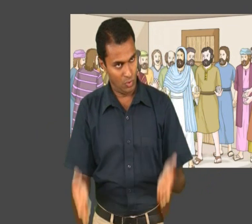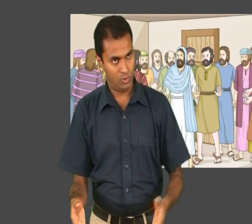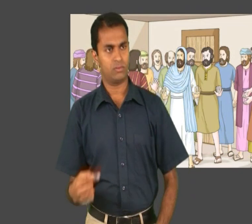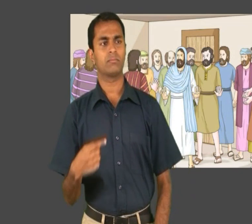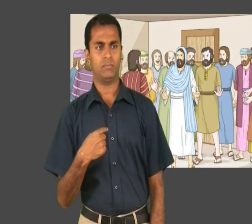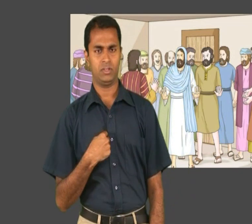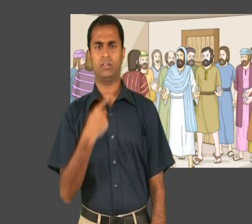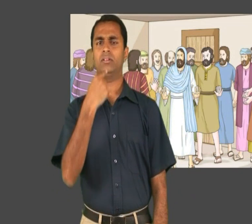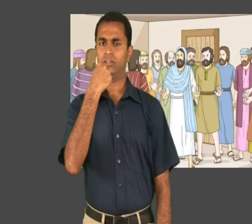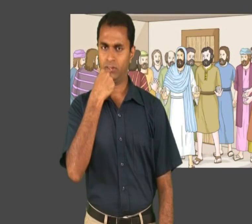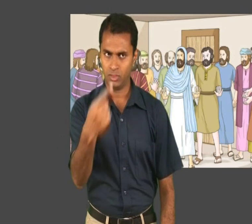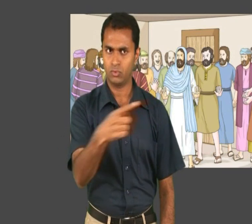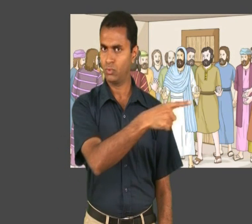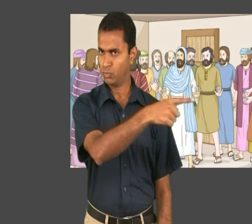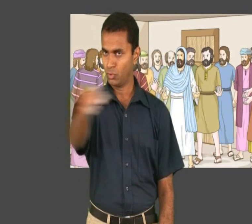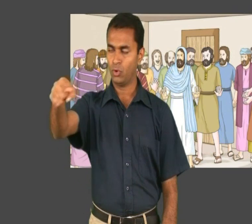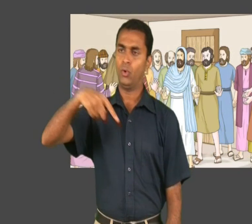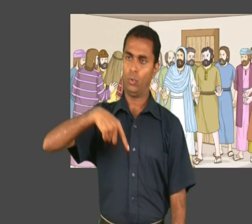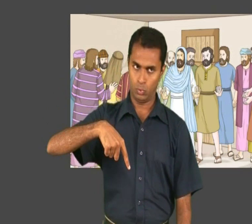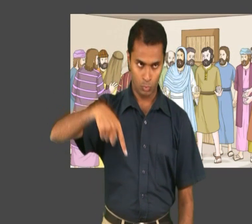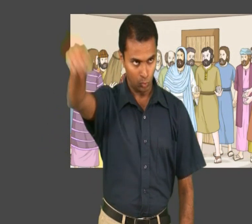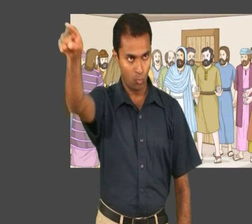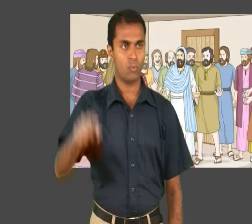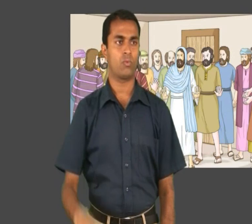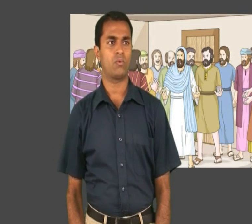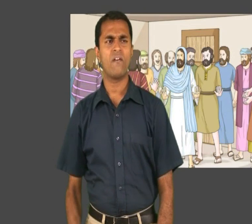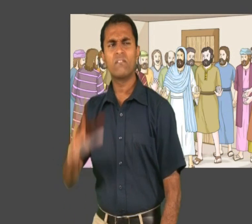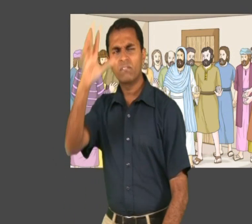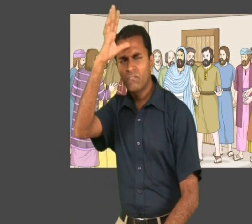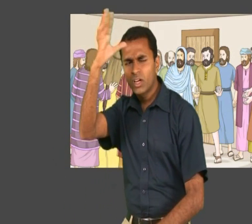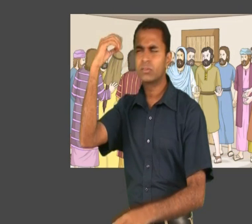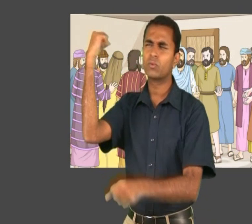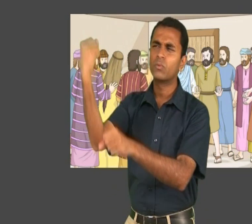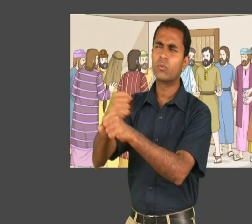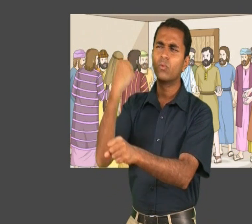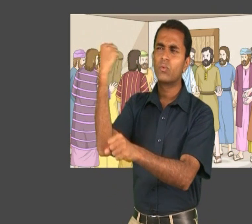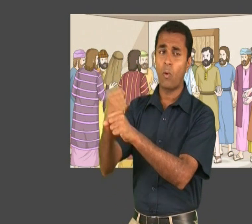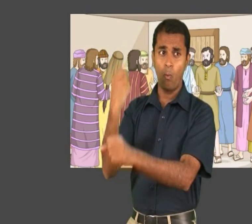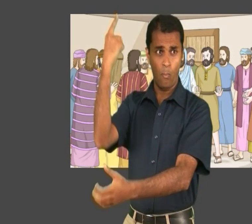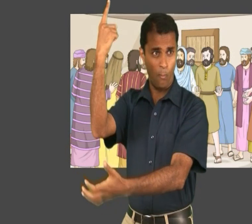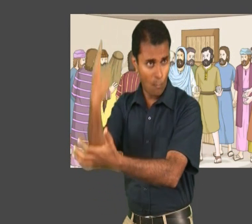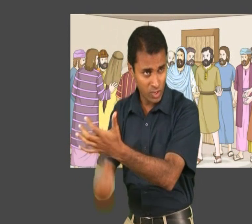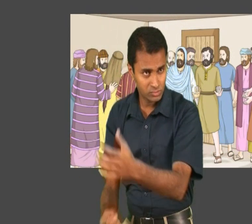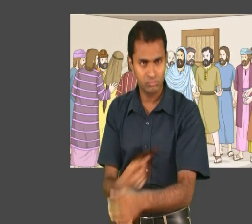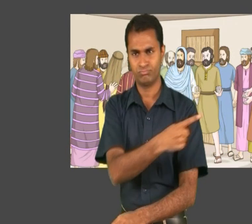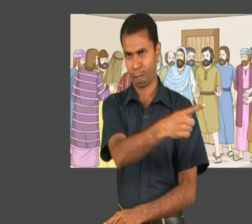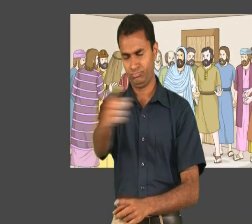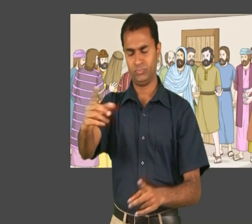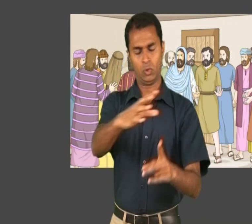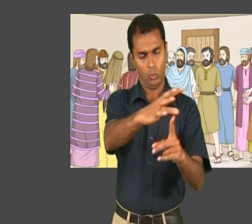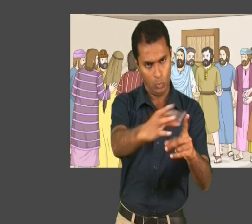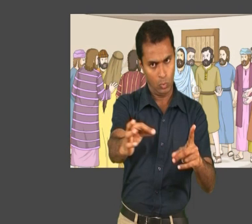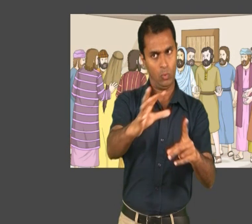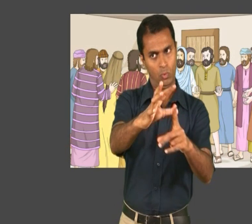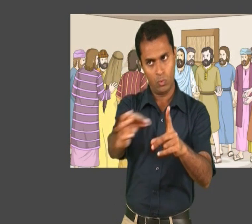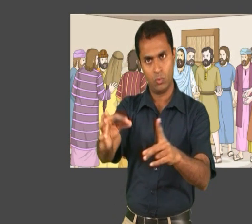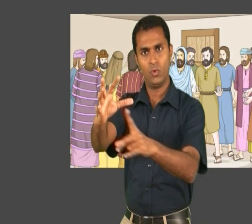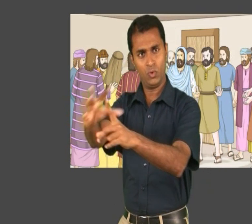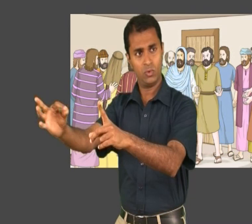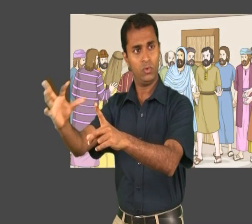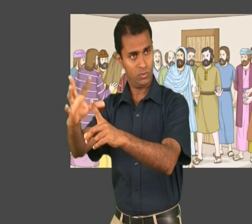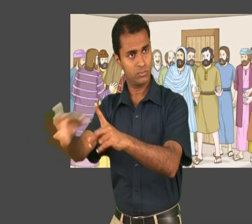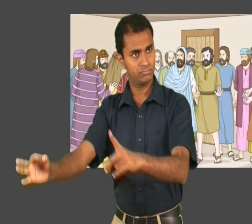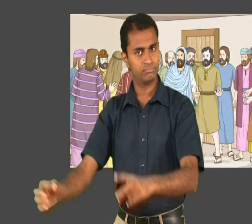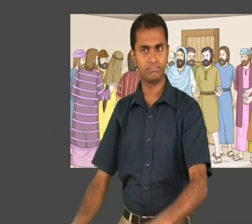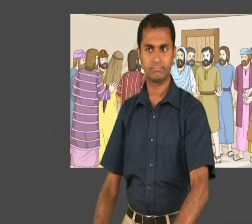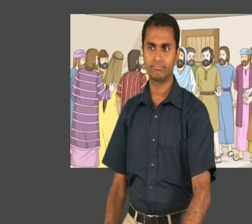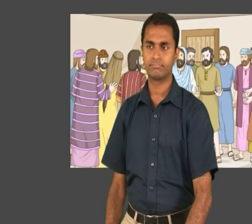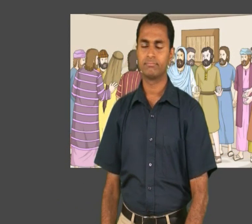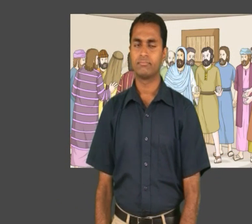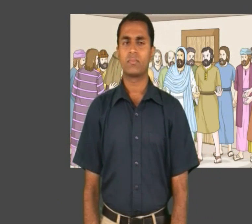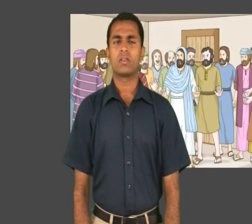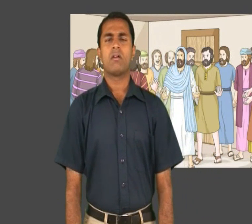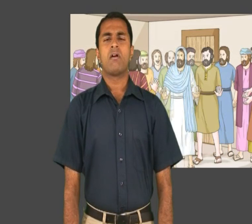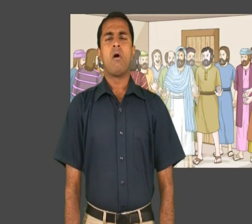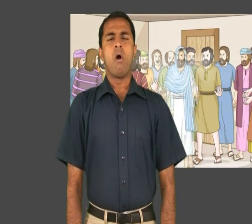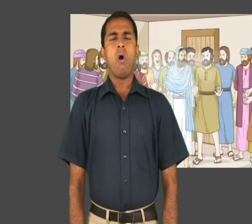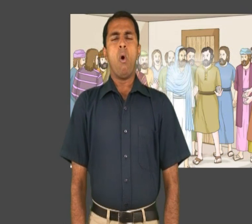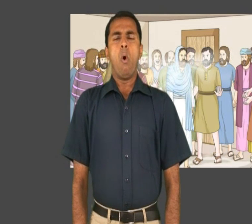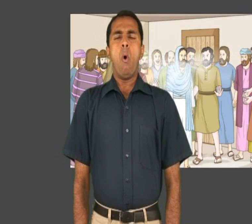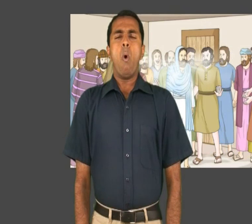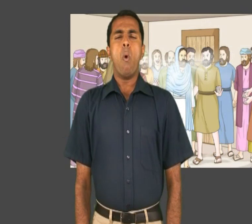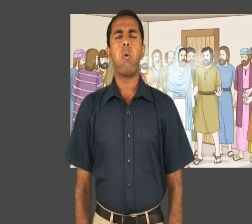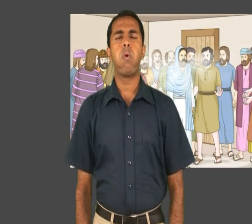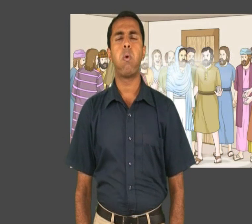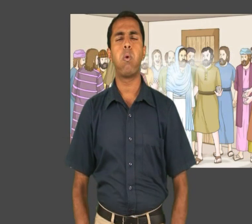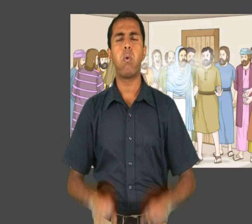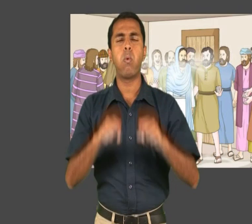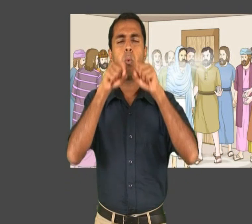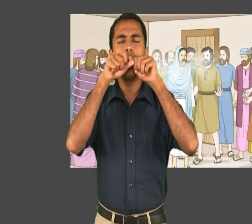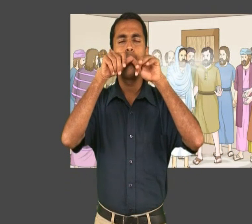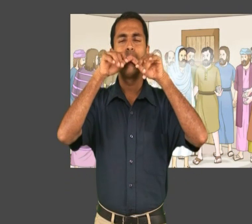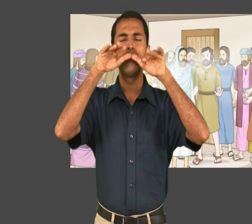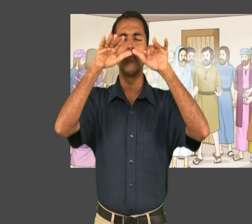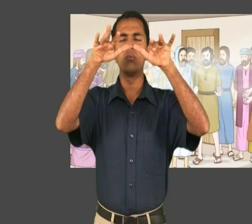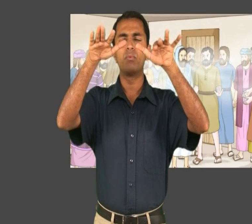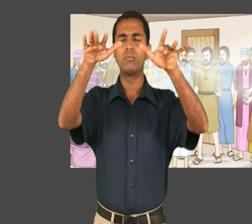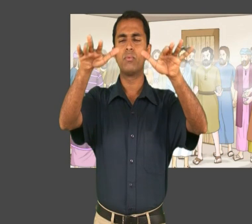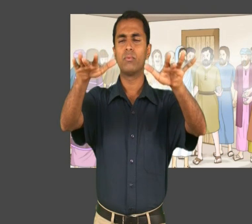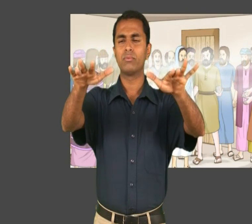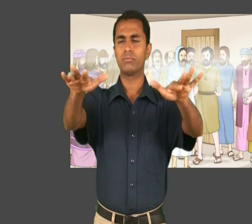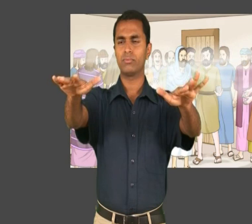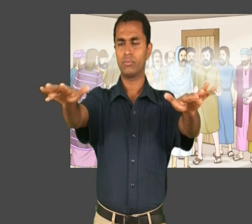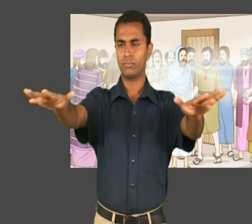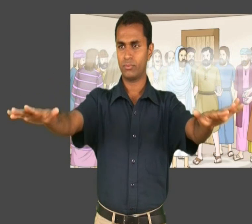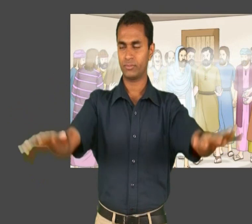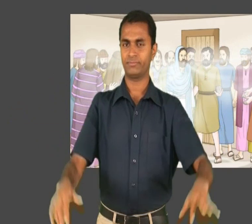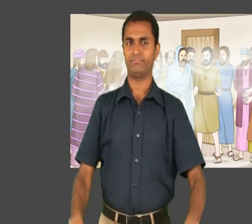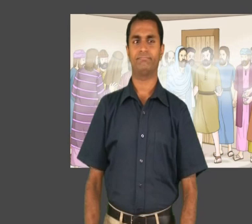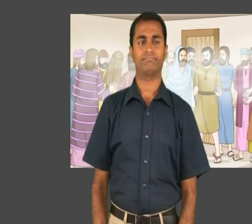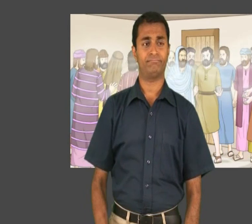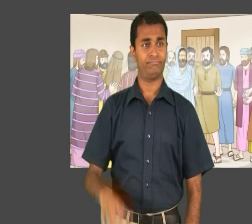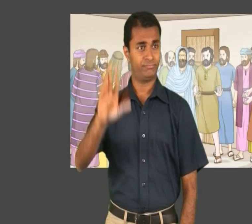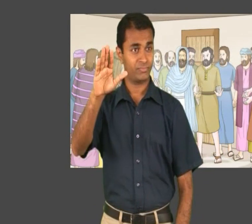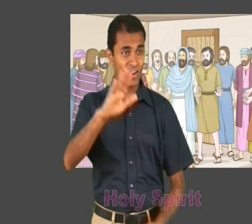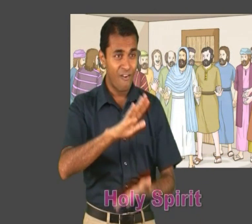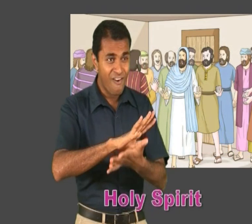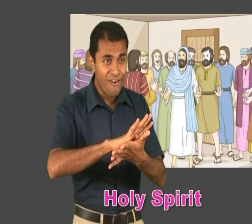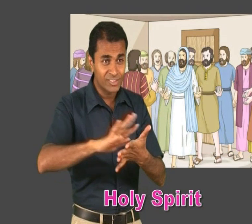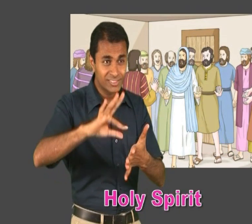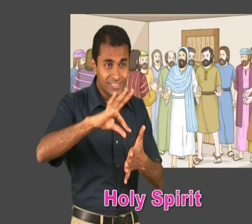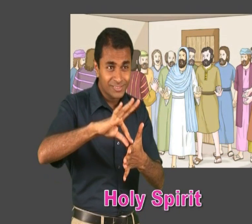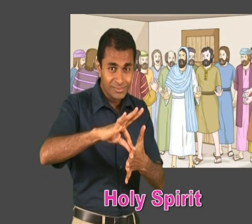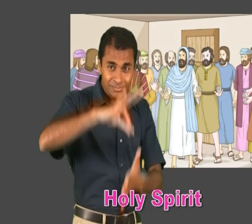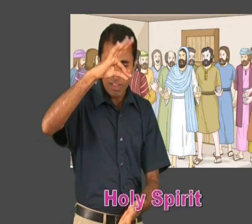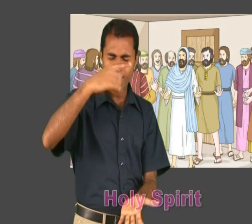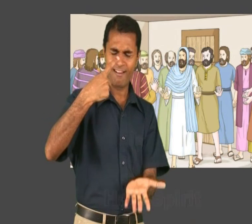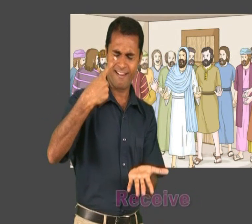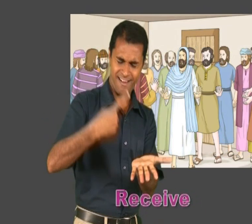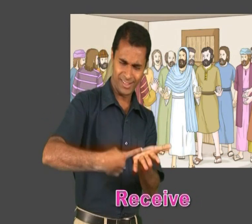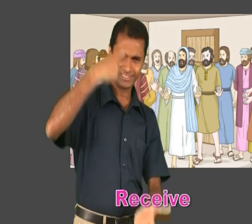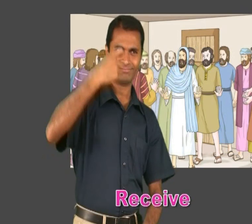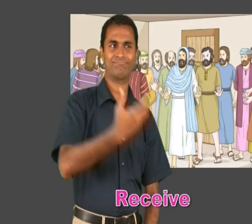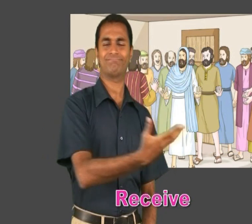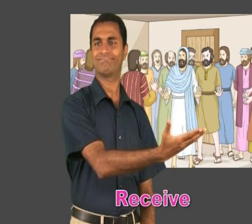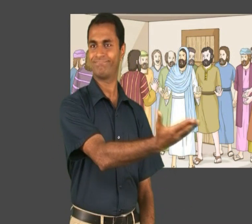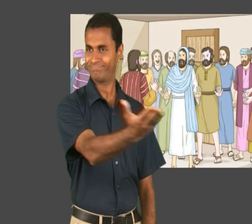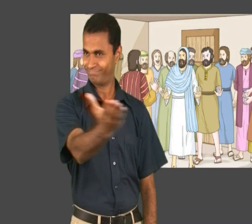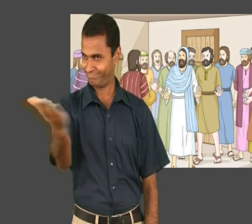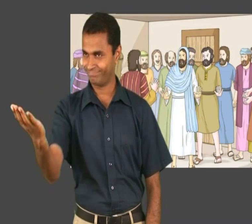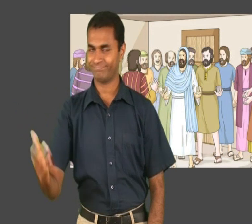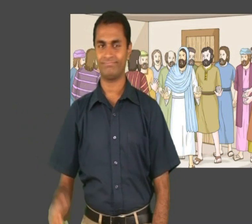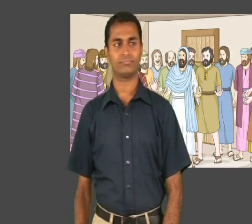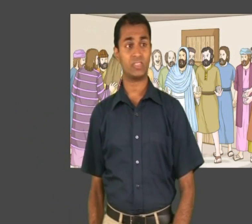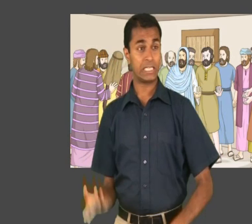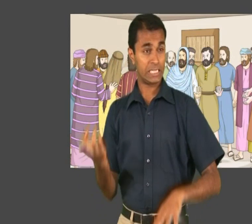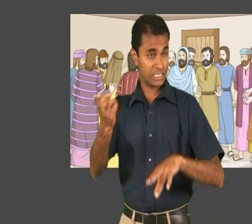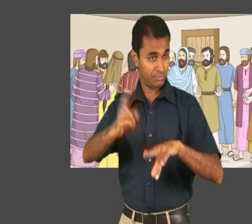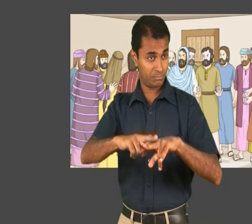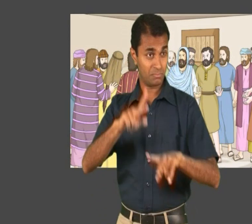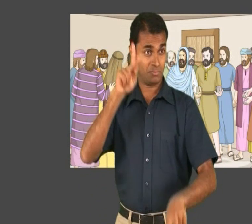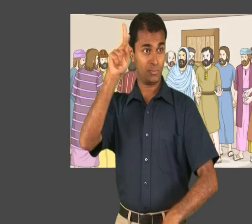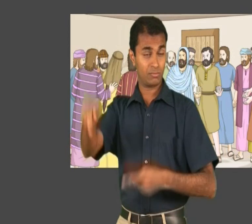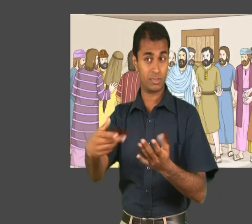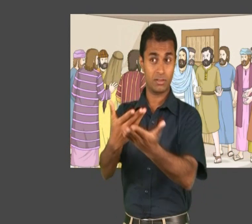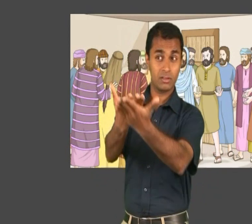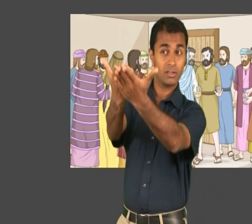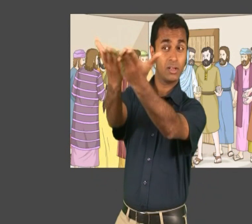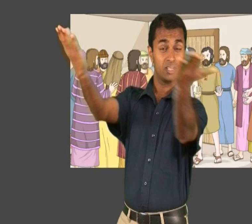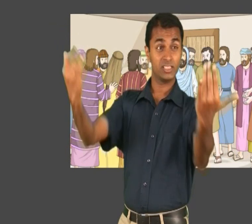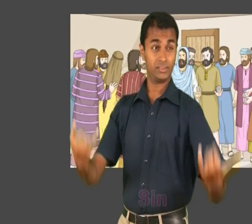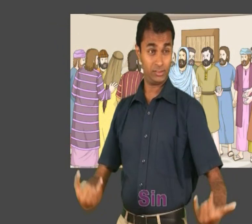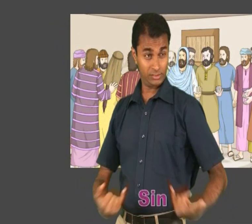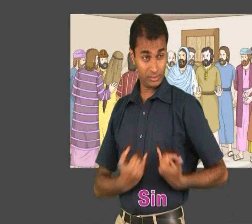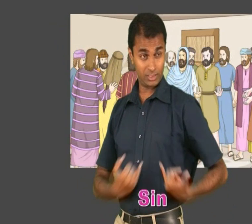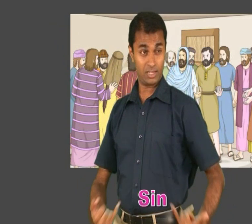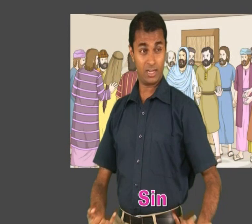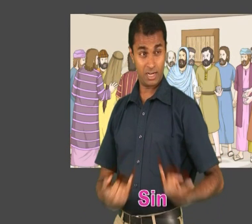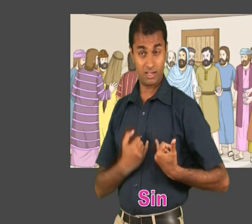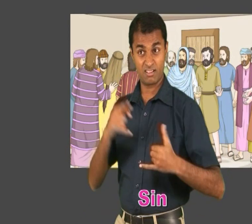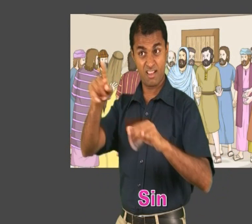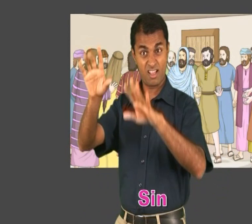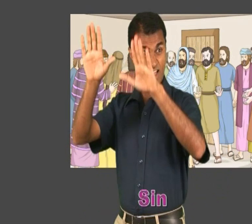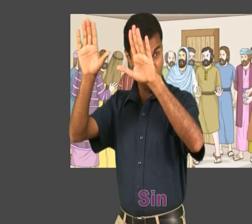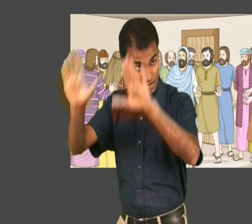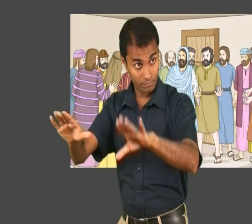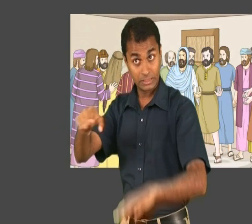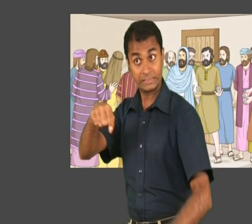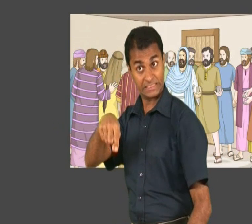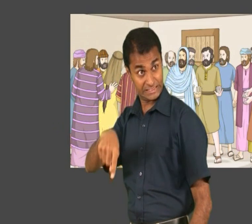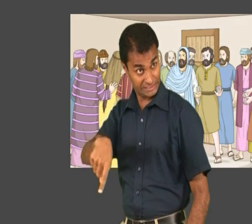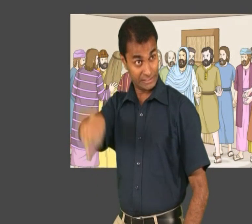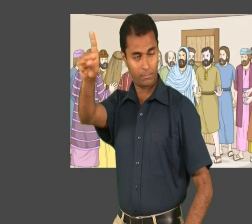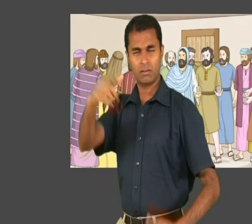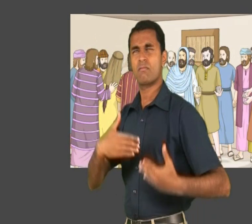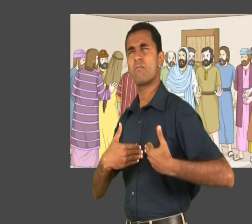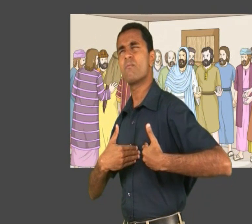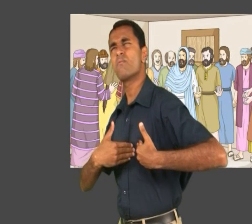When He had said this, He breathed on them and said, “Receive the Holy Spirit.